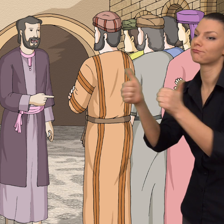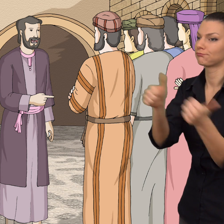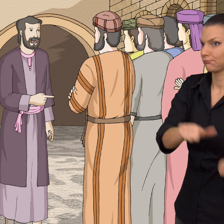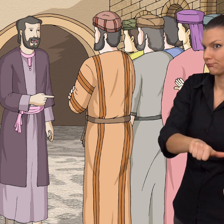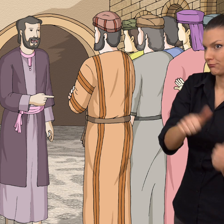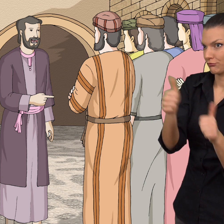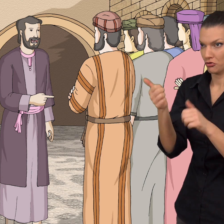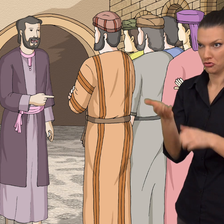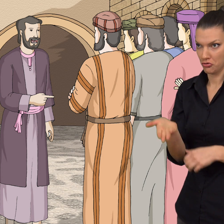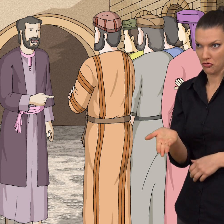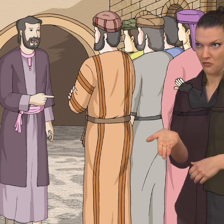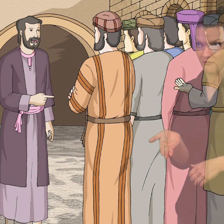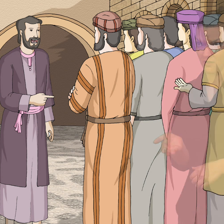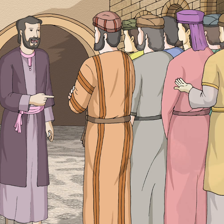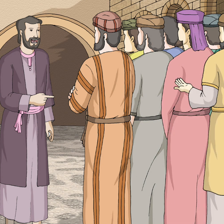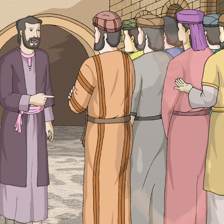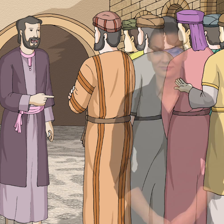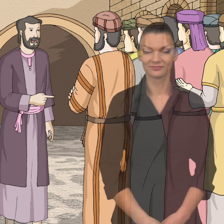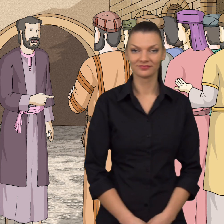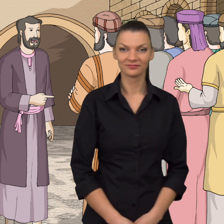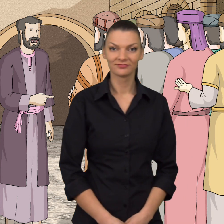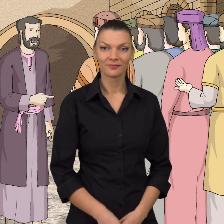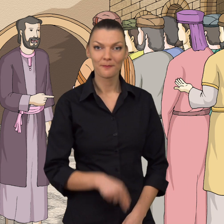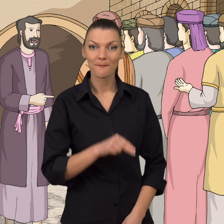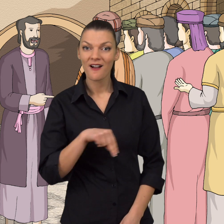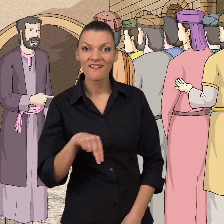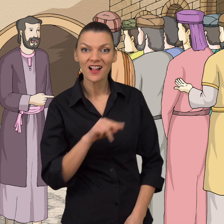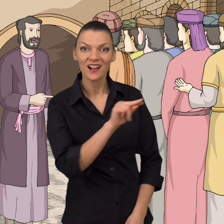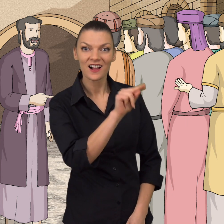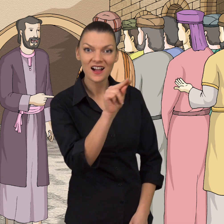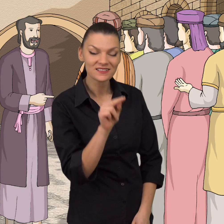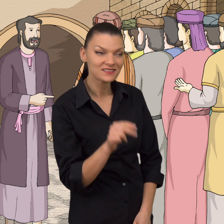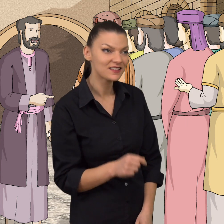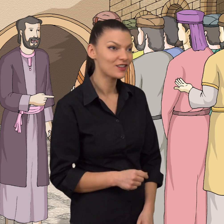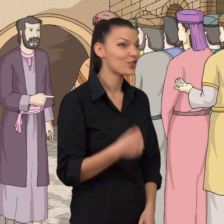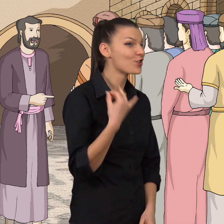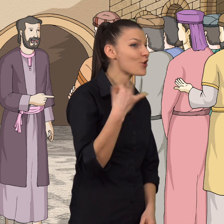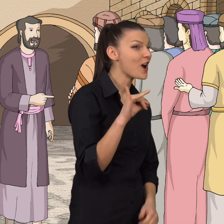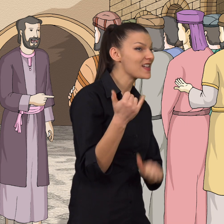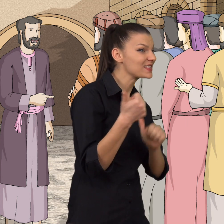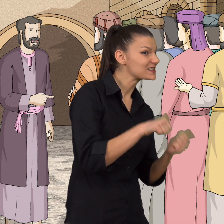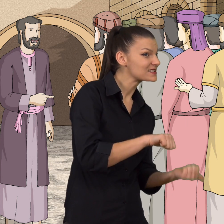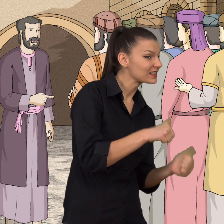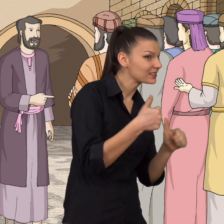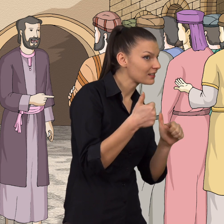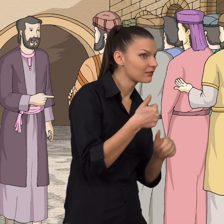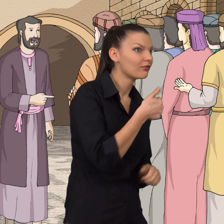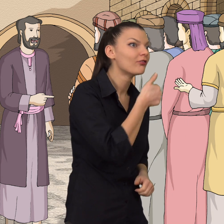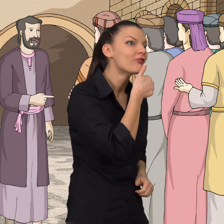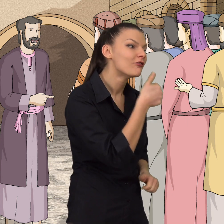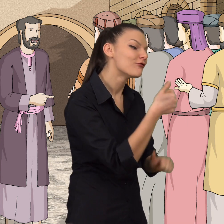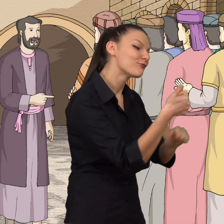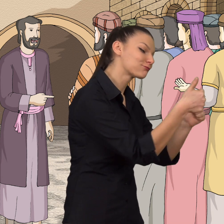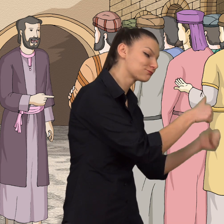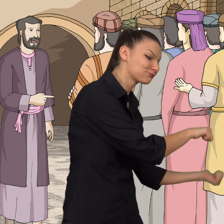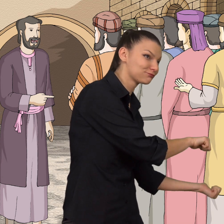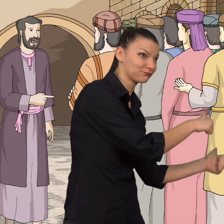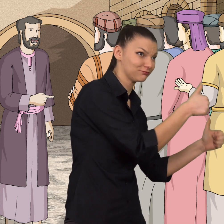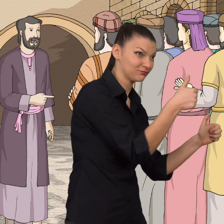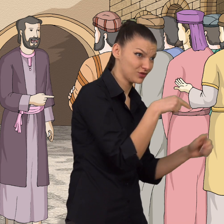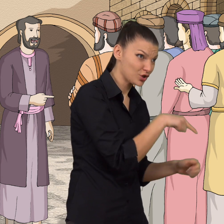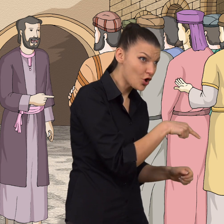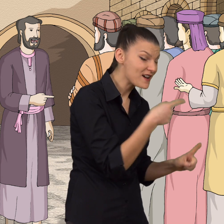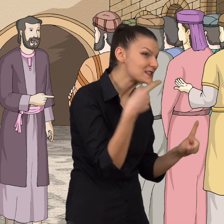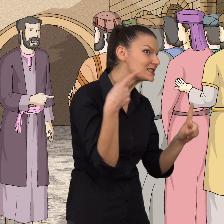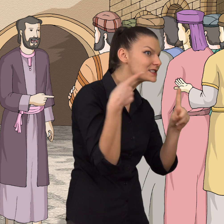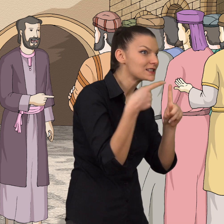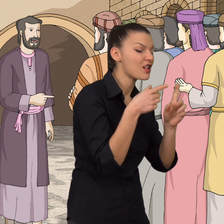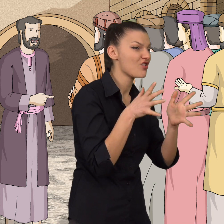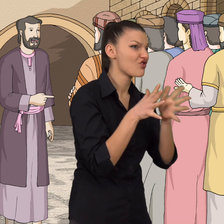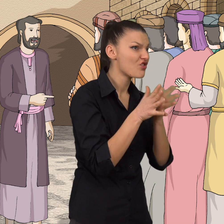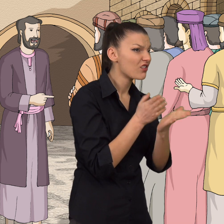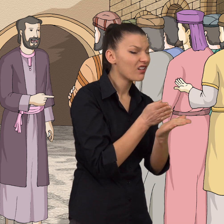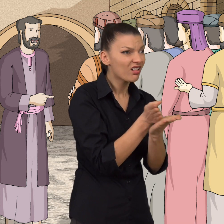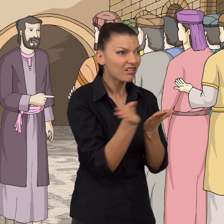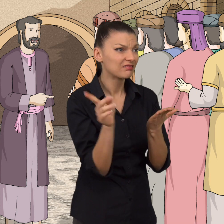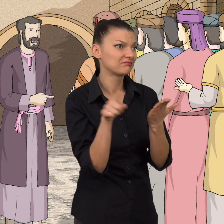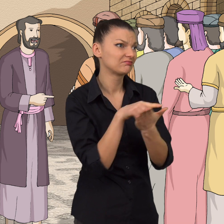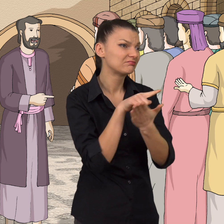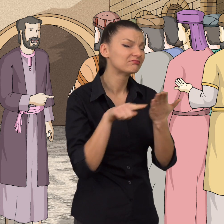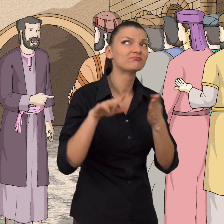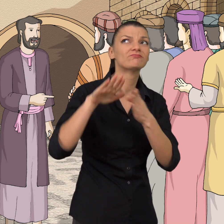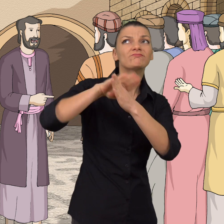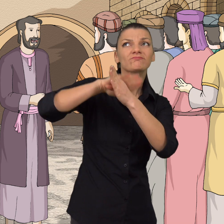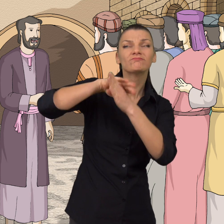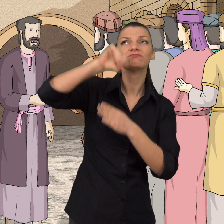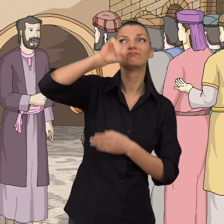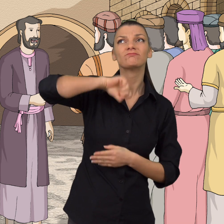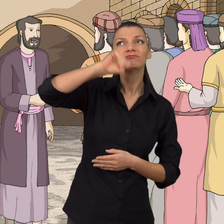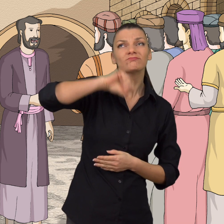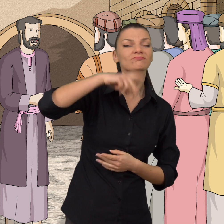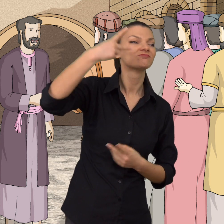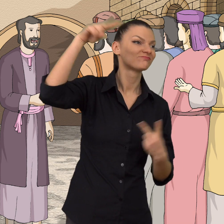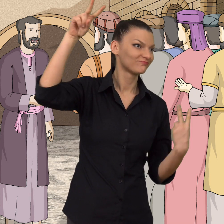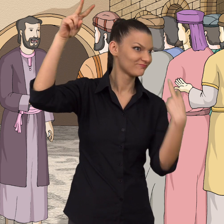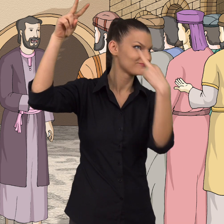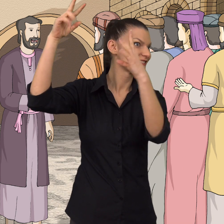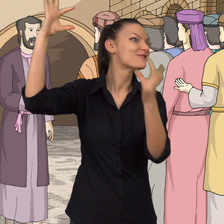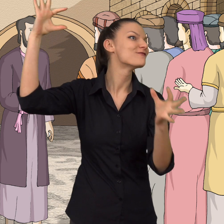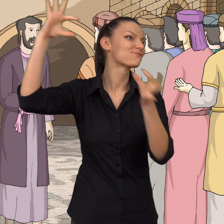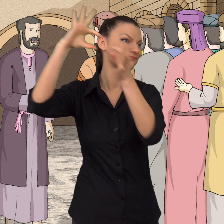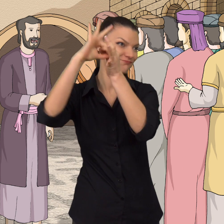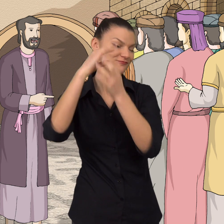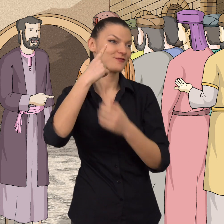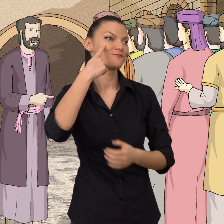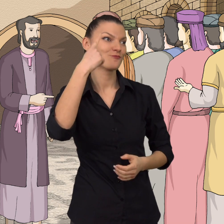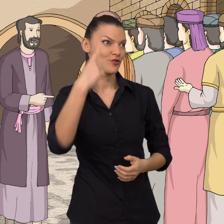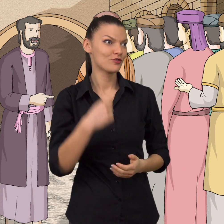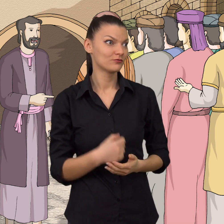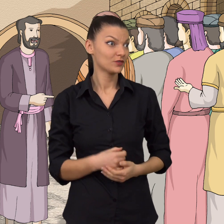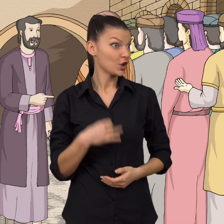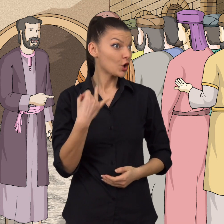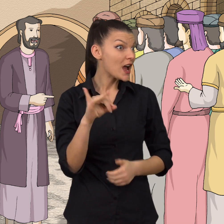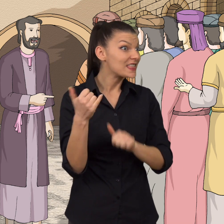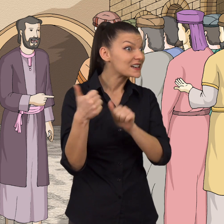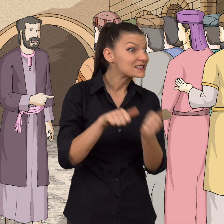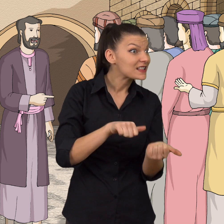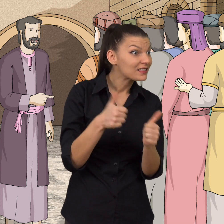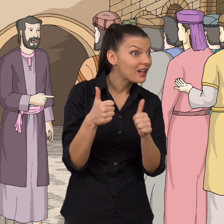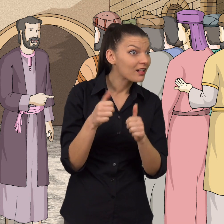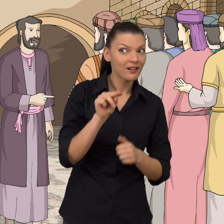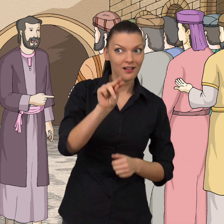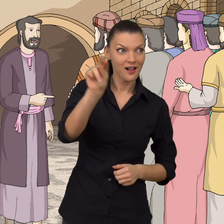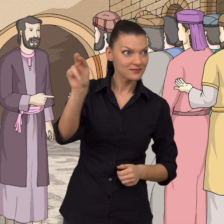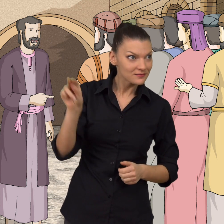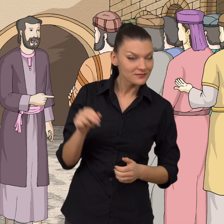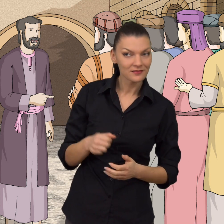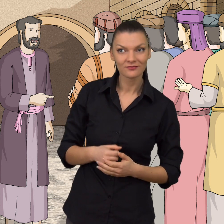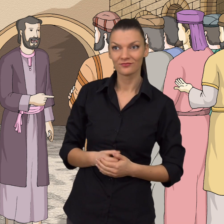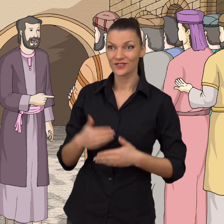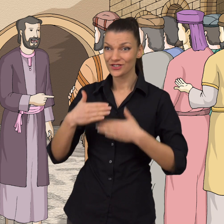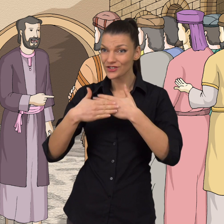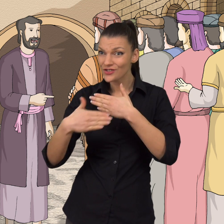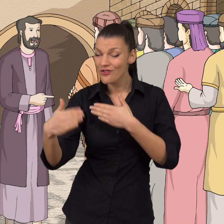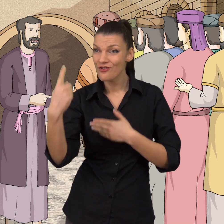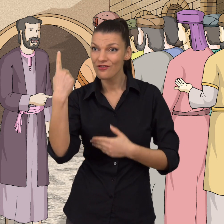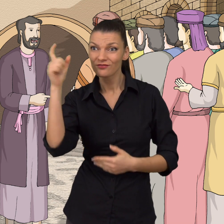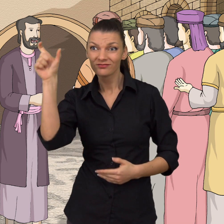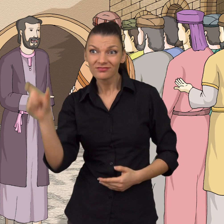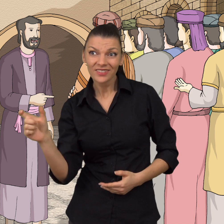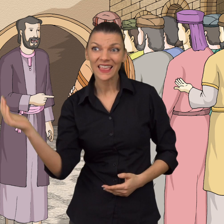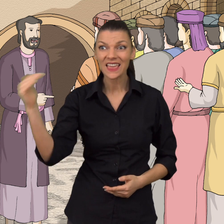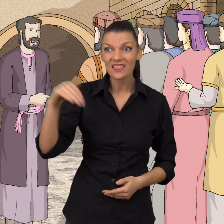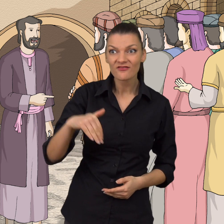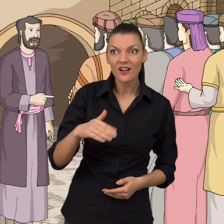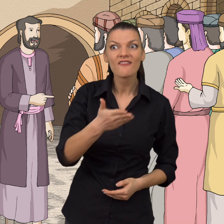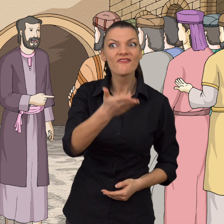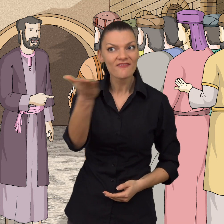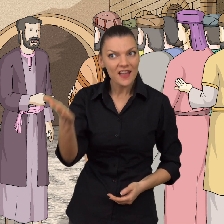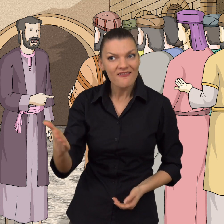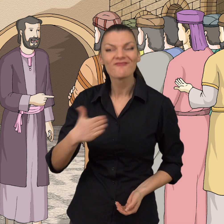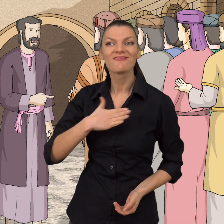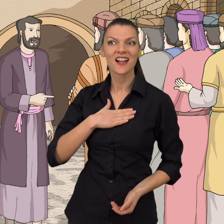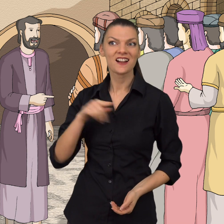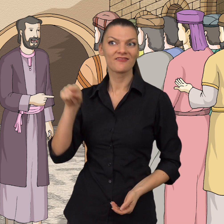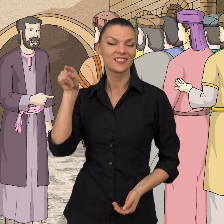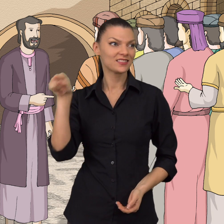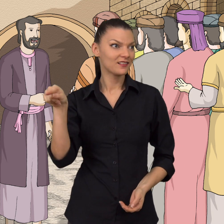“The baptism of John,” they replied. Paul explained: “John’s baptism was a baptism of repentance.